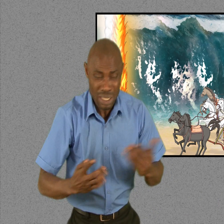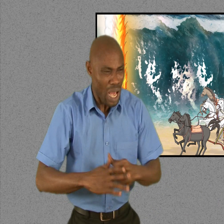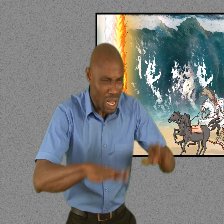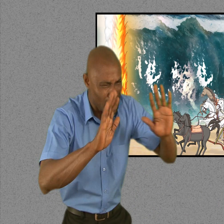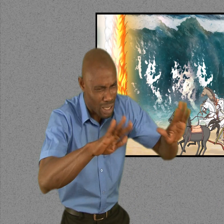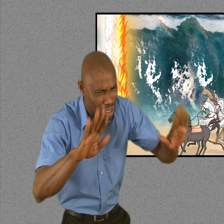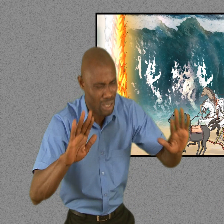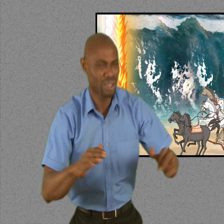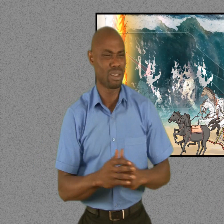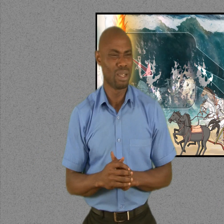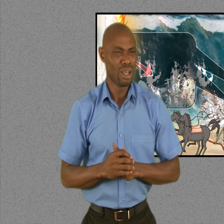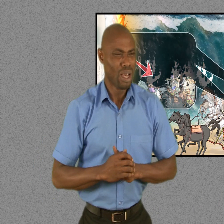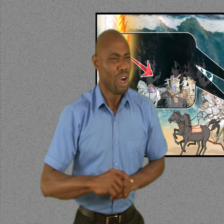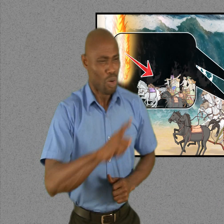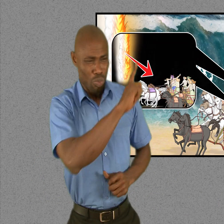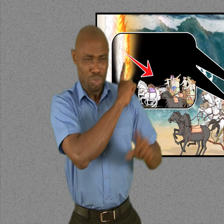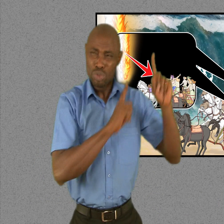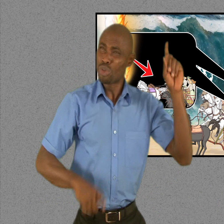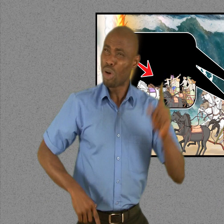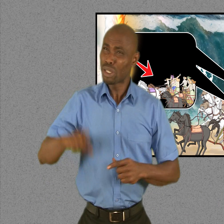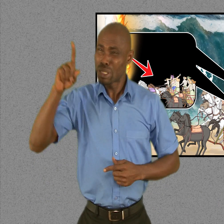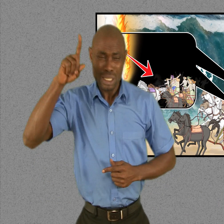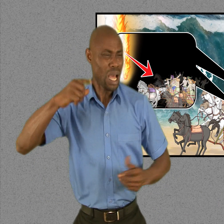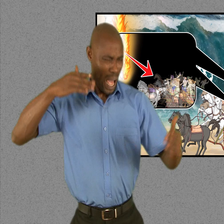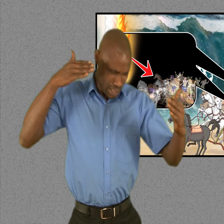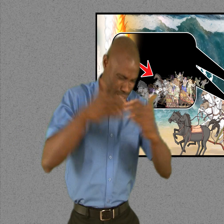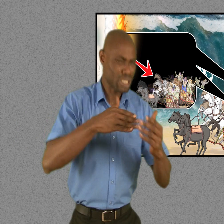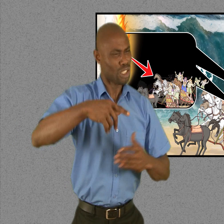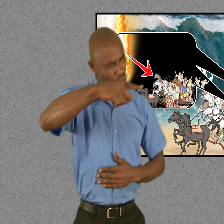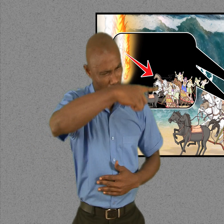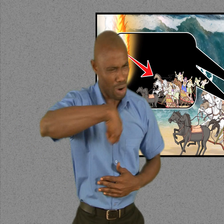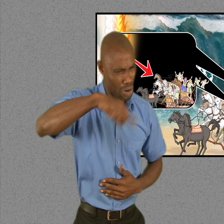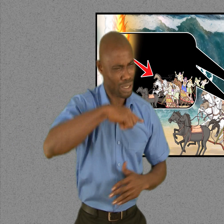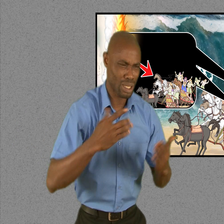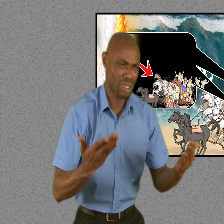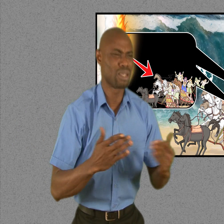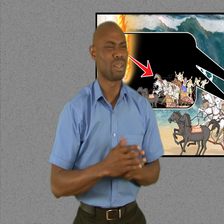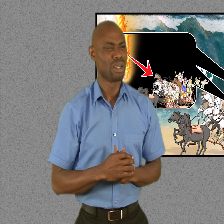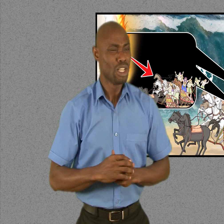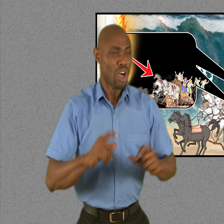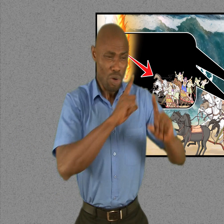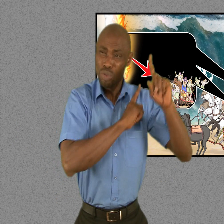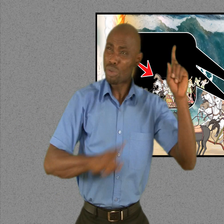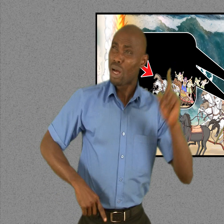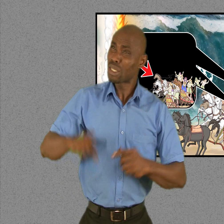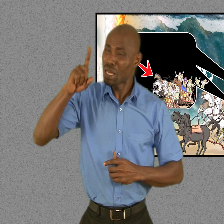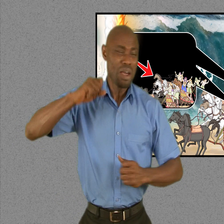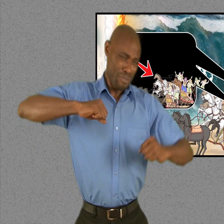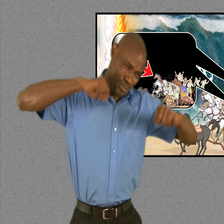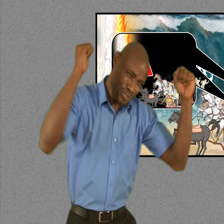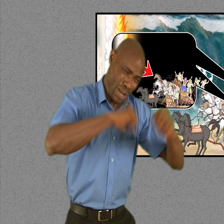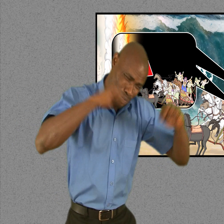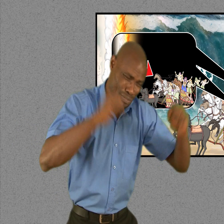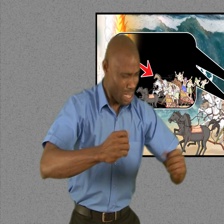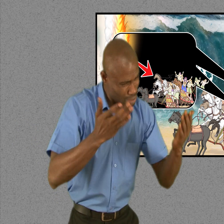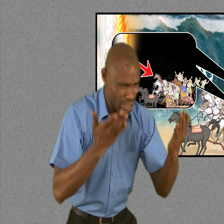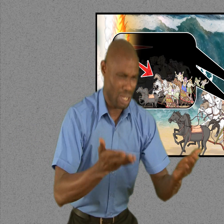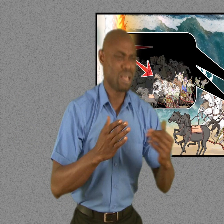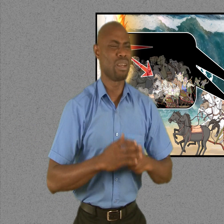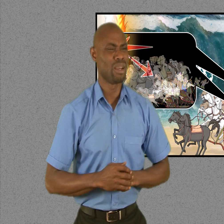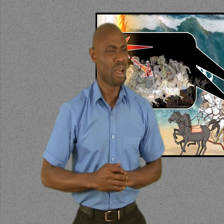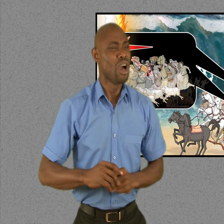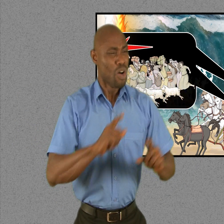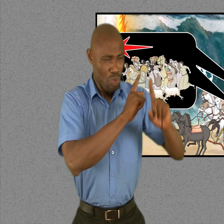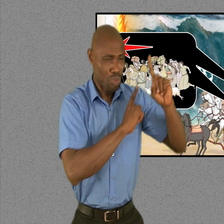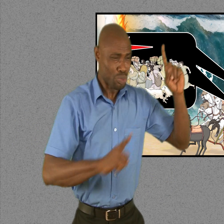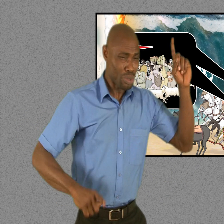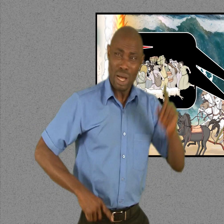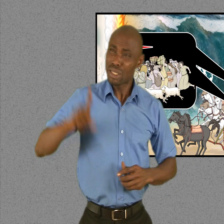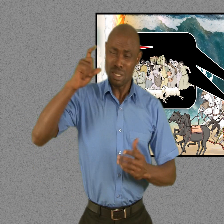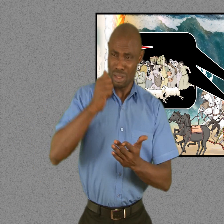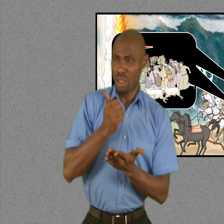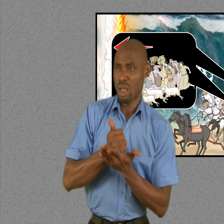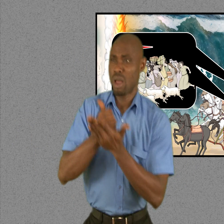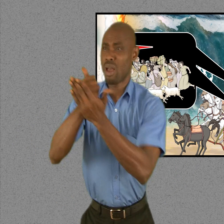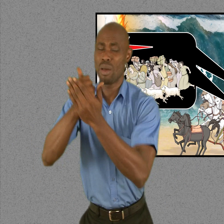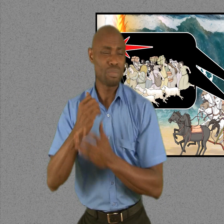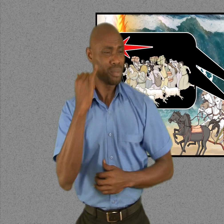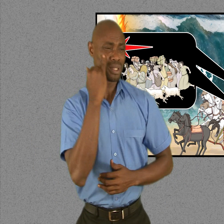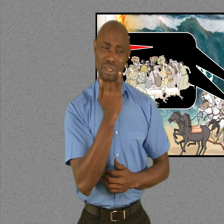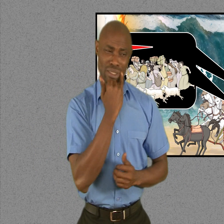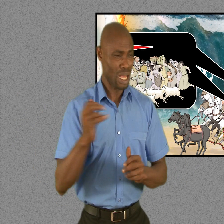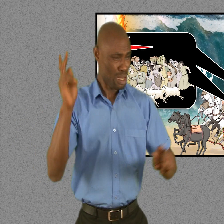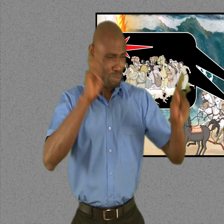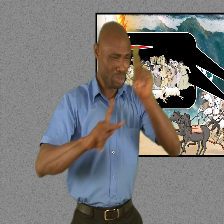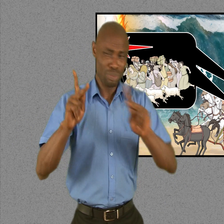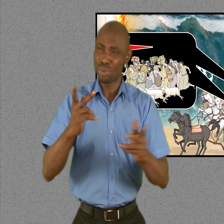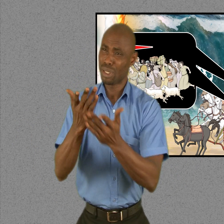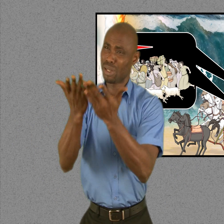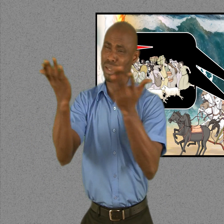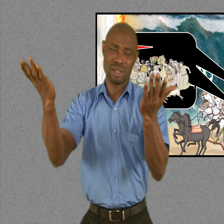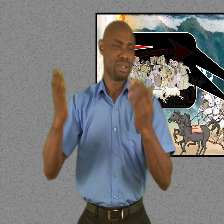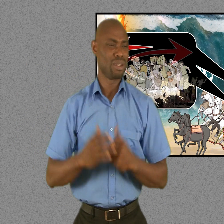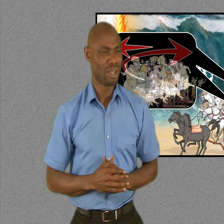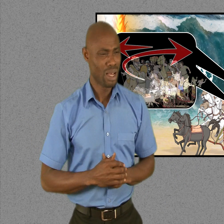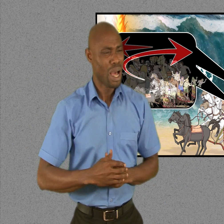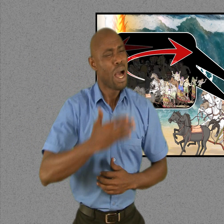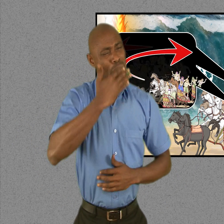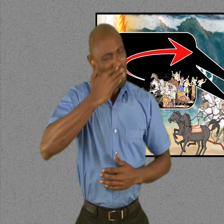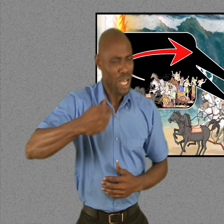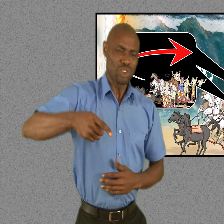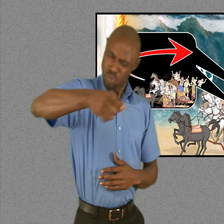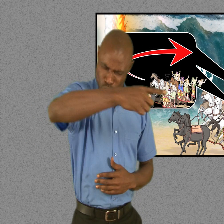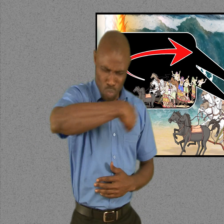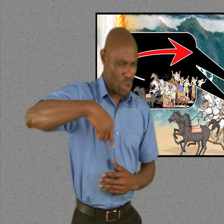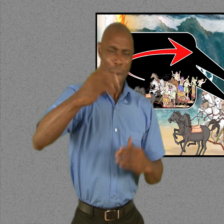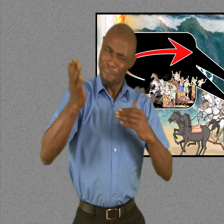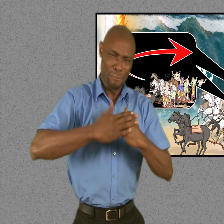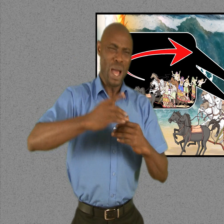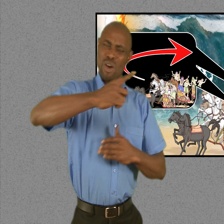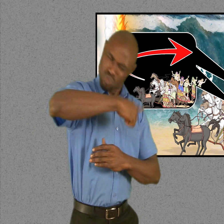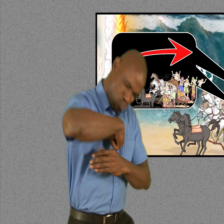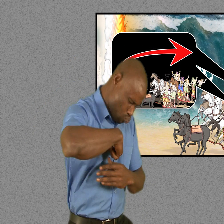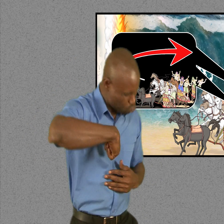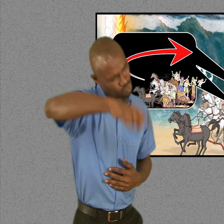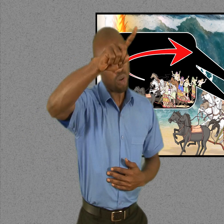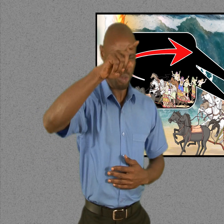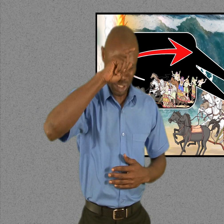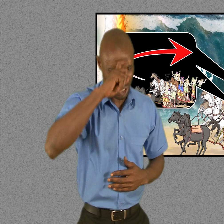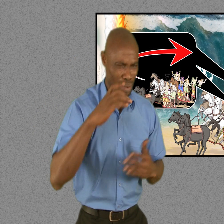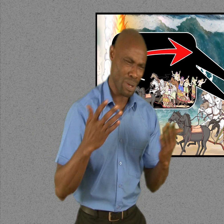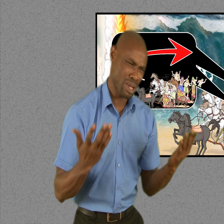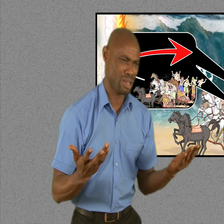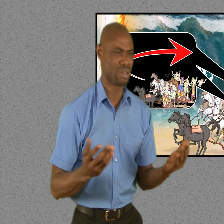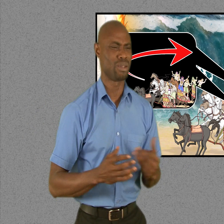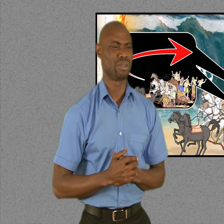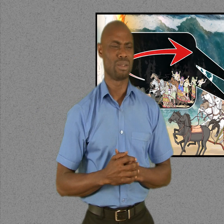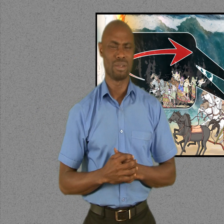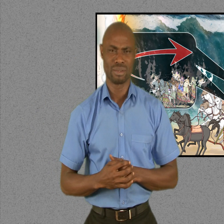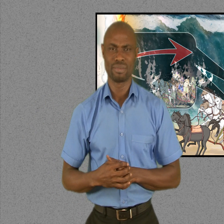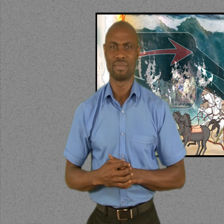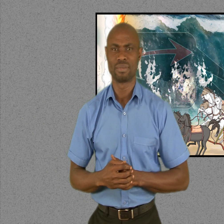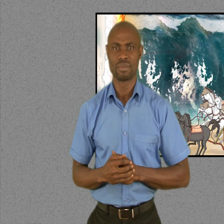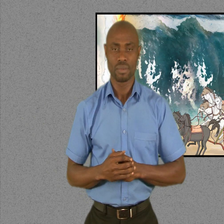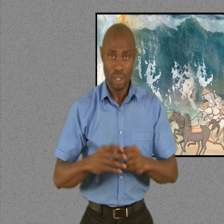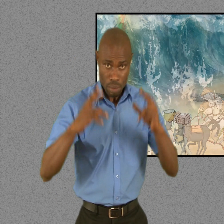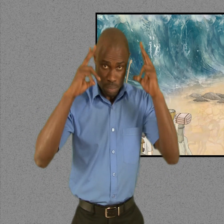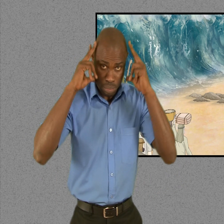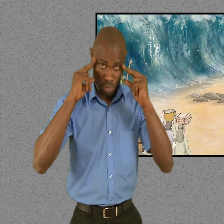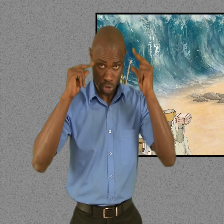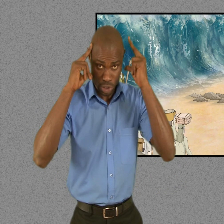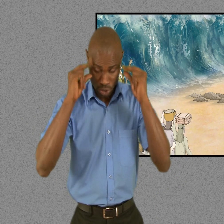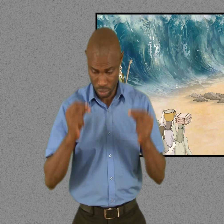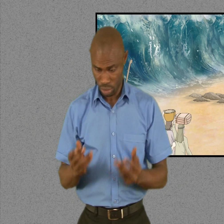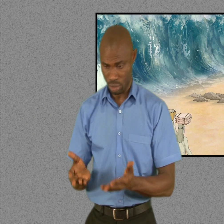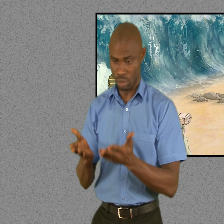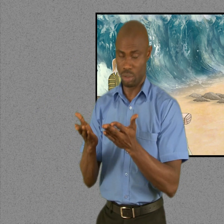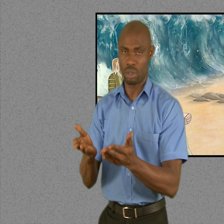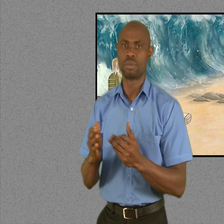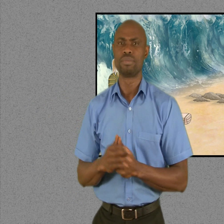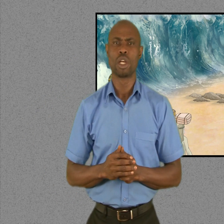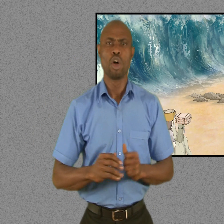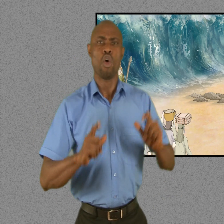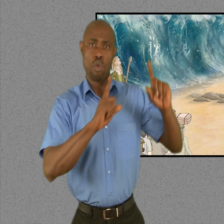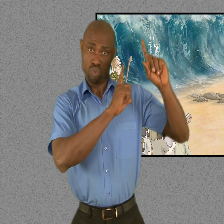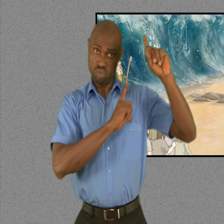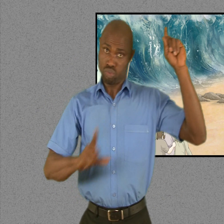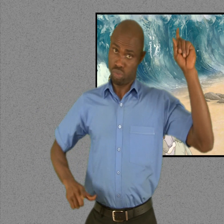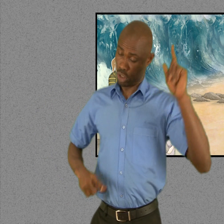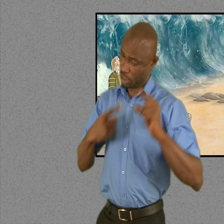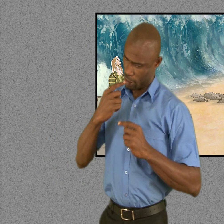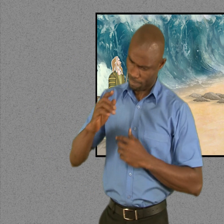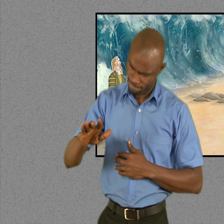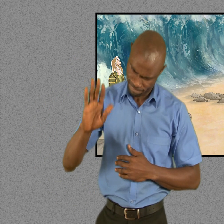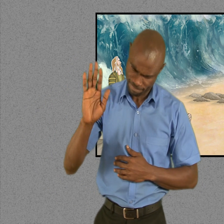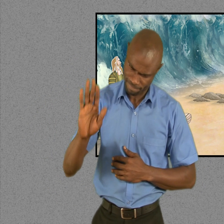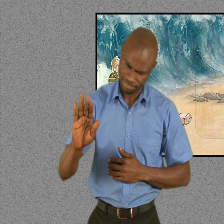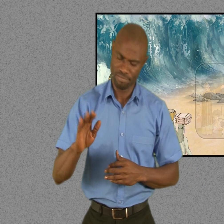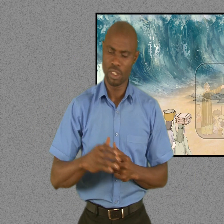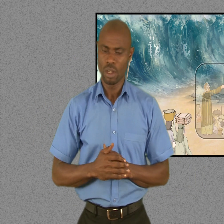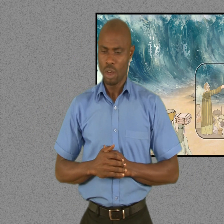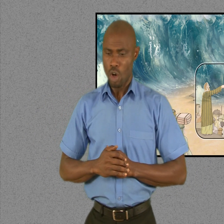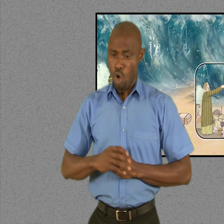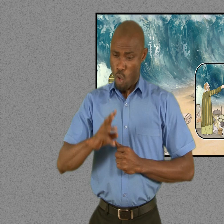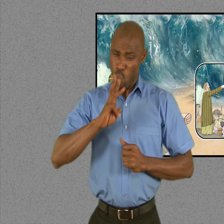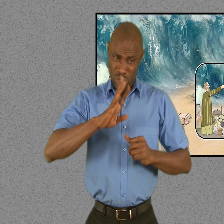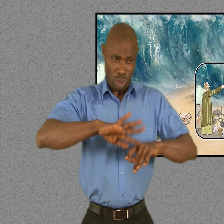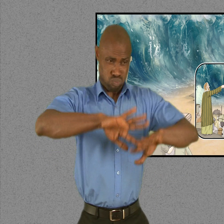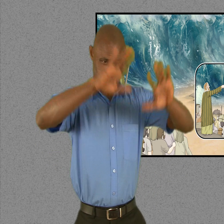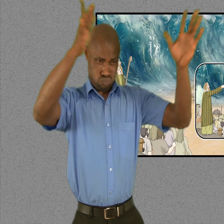“Let us flee from the Israelites,” said the Egyptians, “for the LORD is fighting for them against Egypt!”